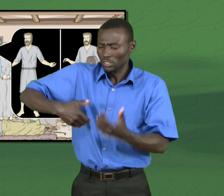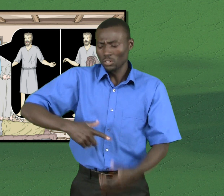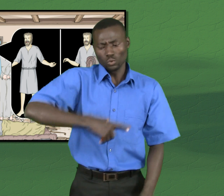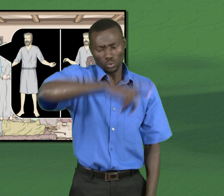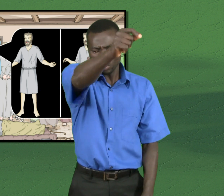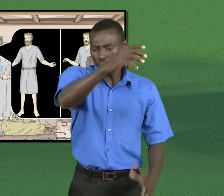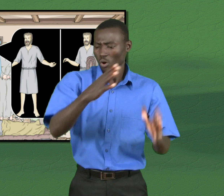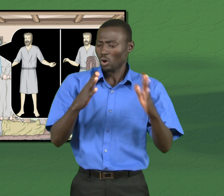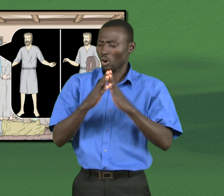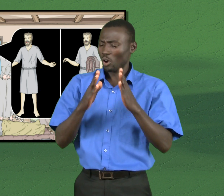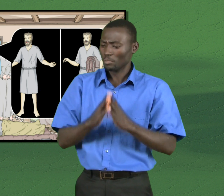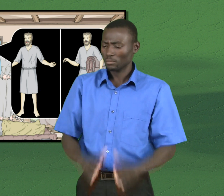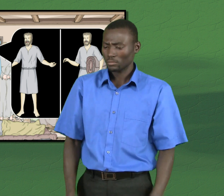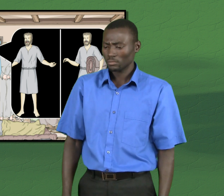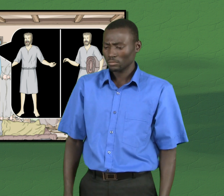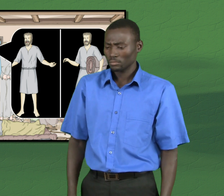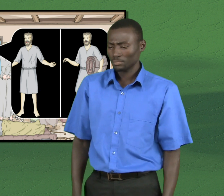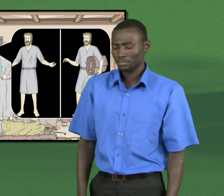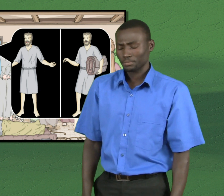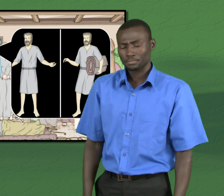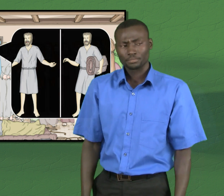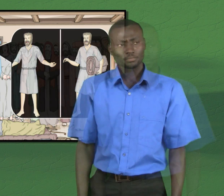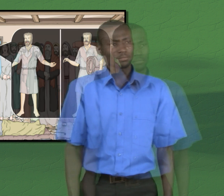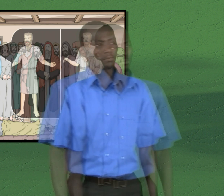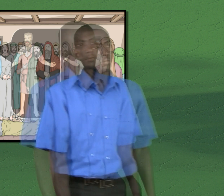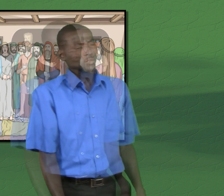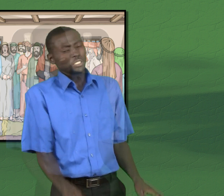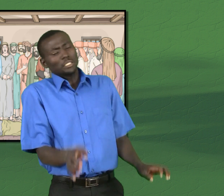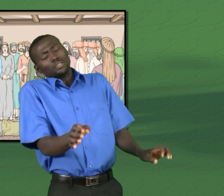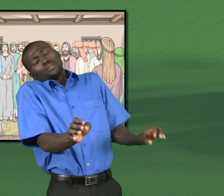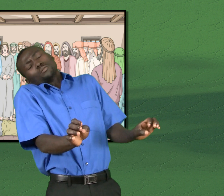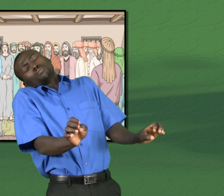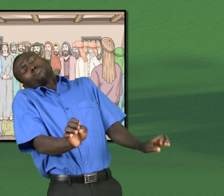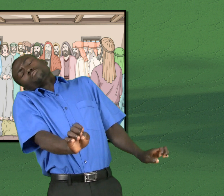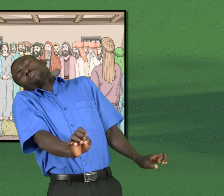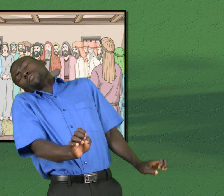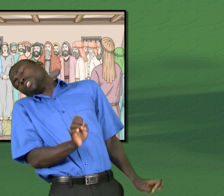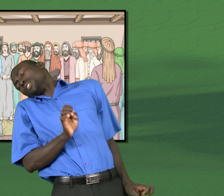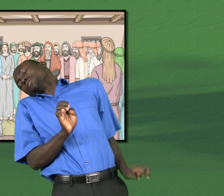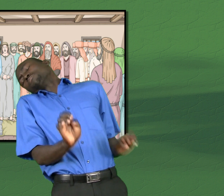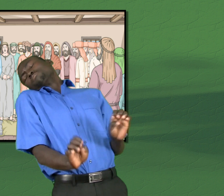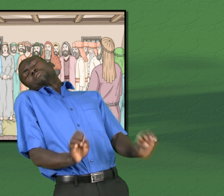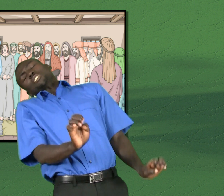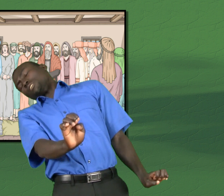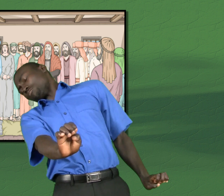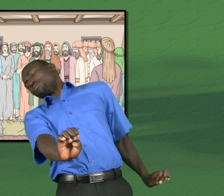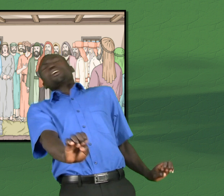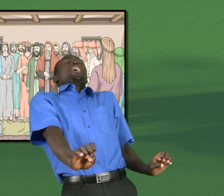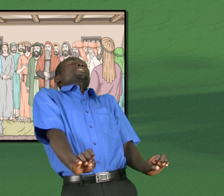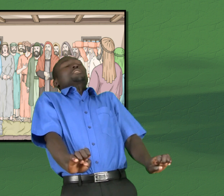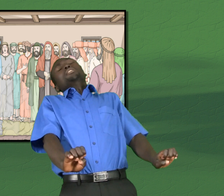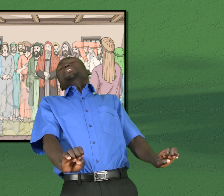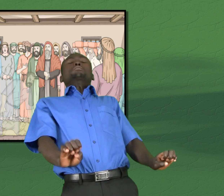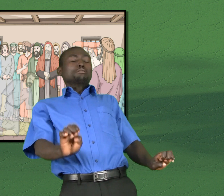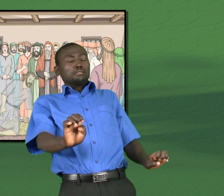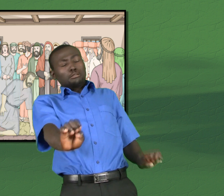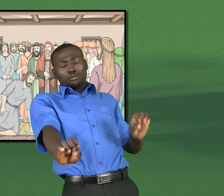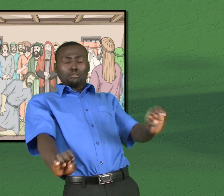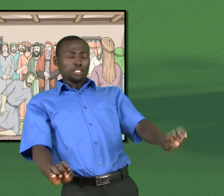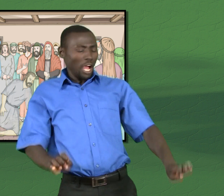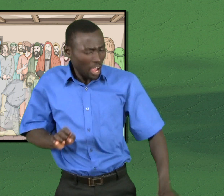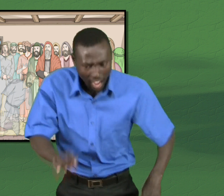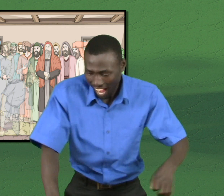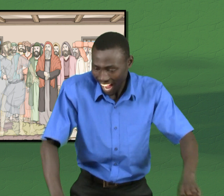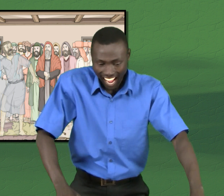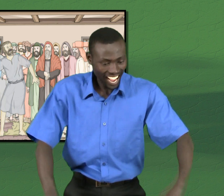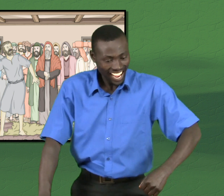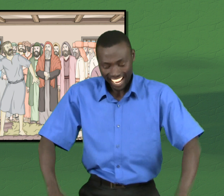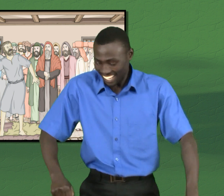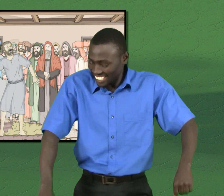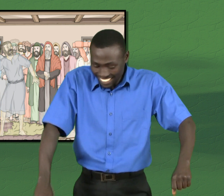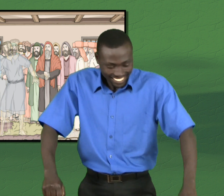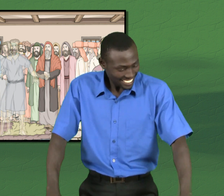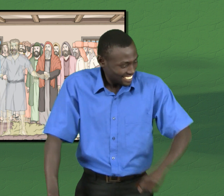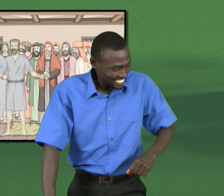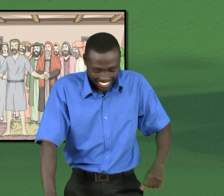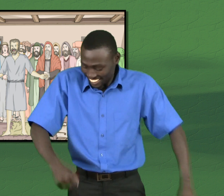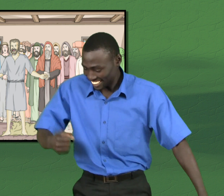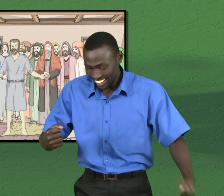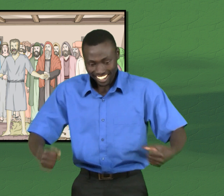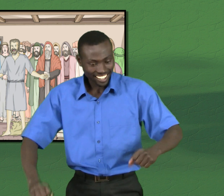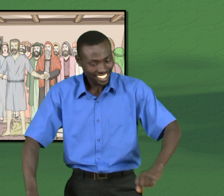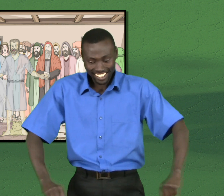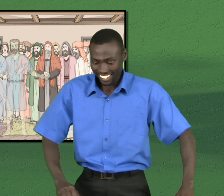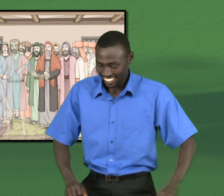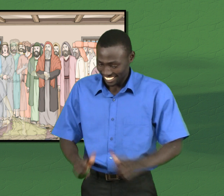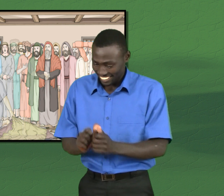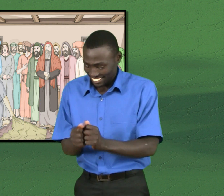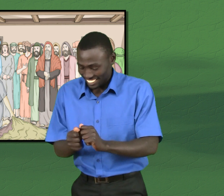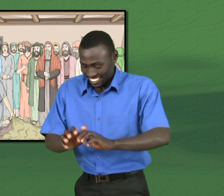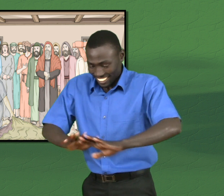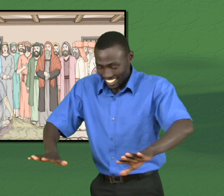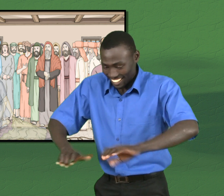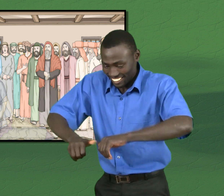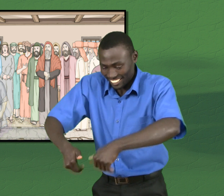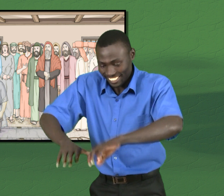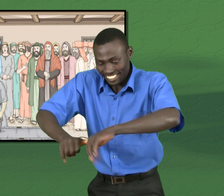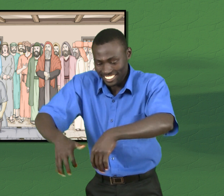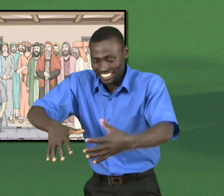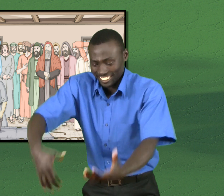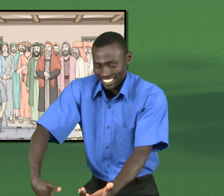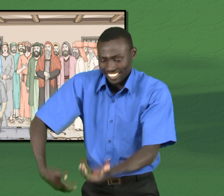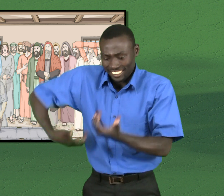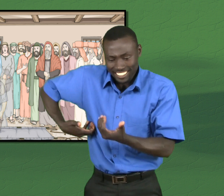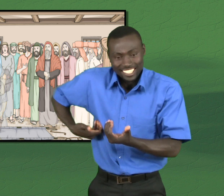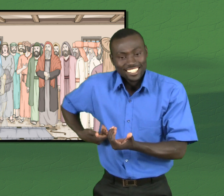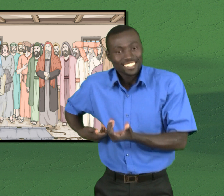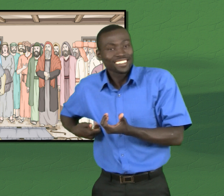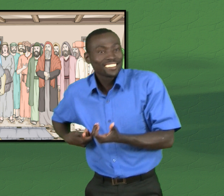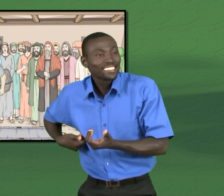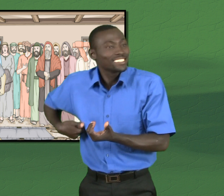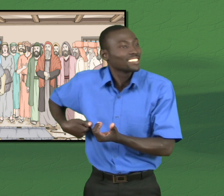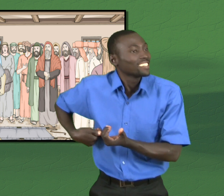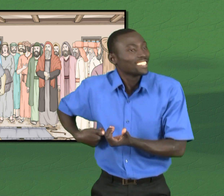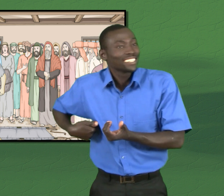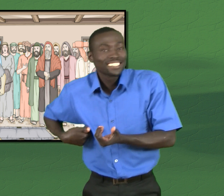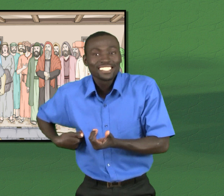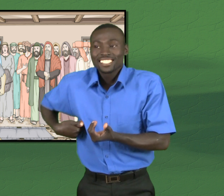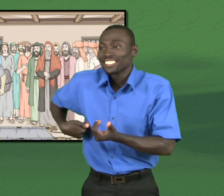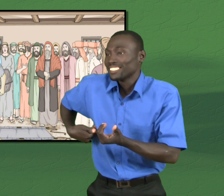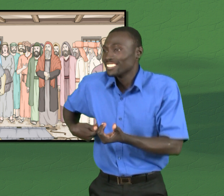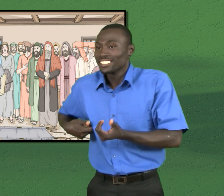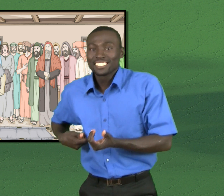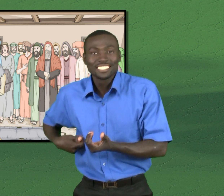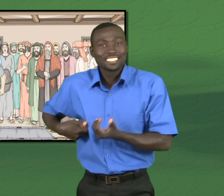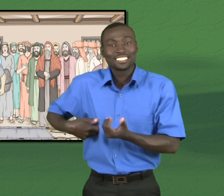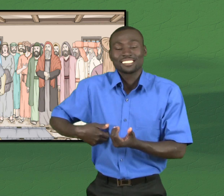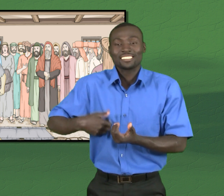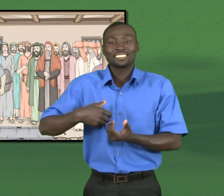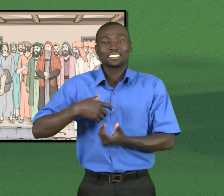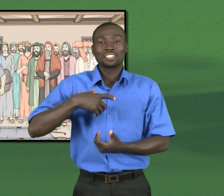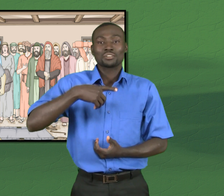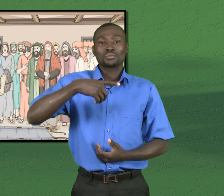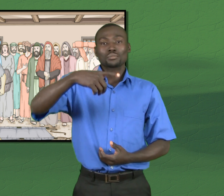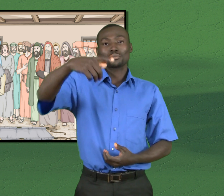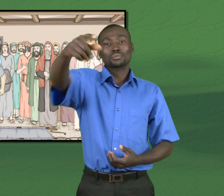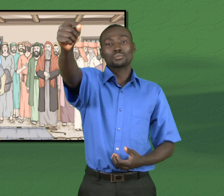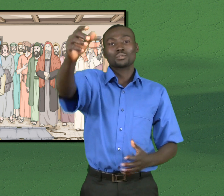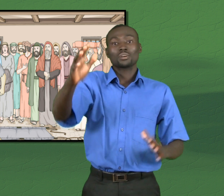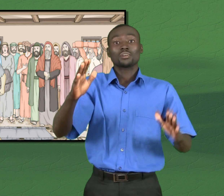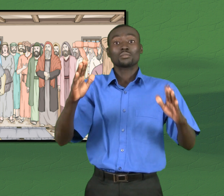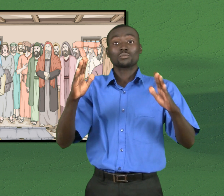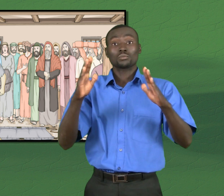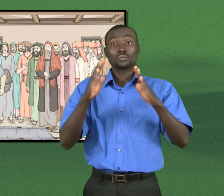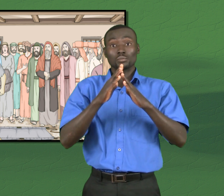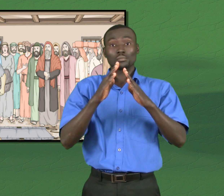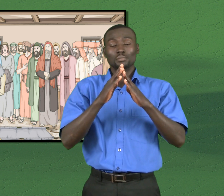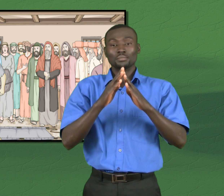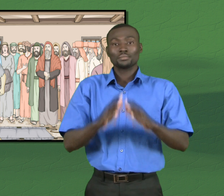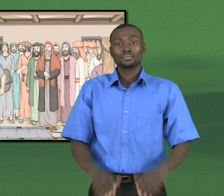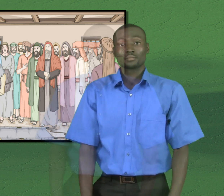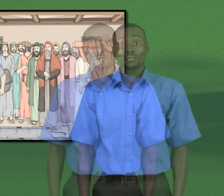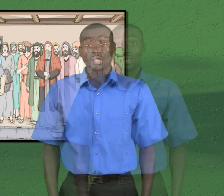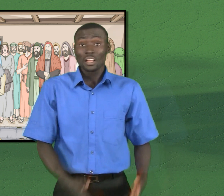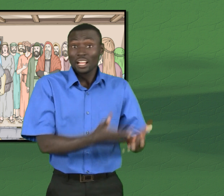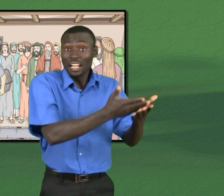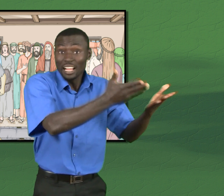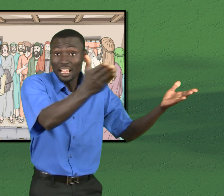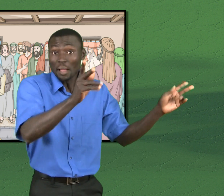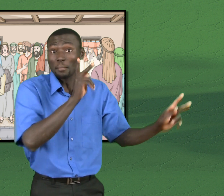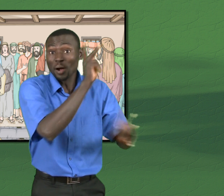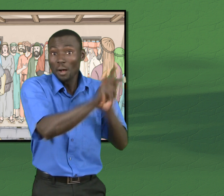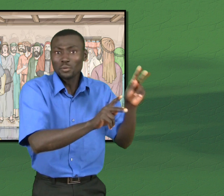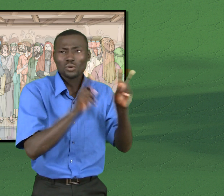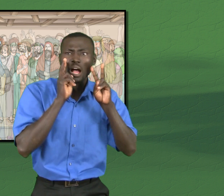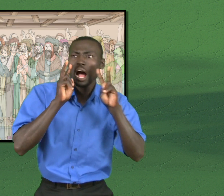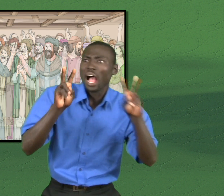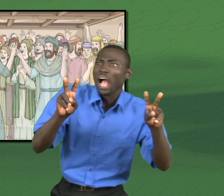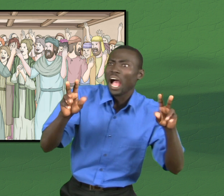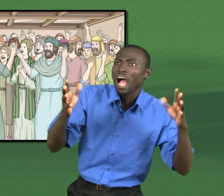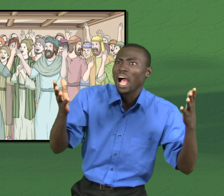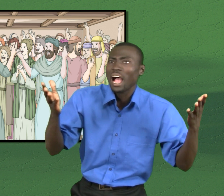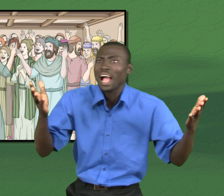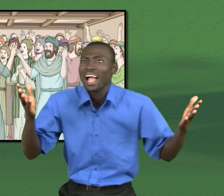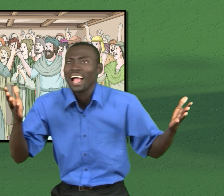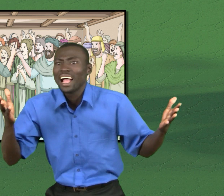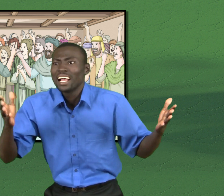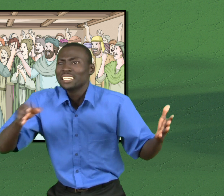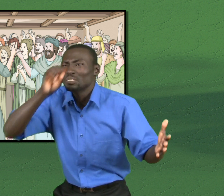And immediately the man got up, picked up his mat, and walked out in front of them all.